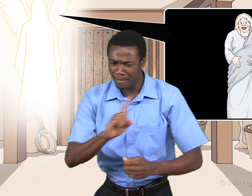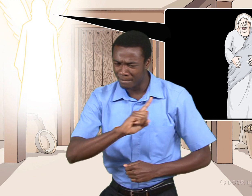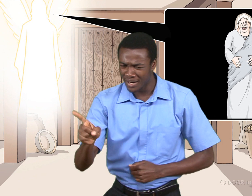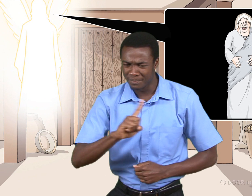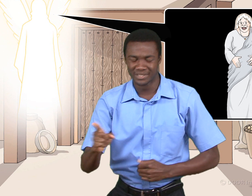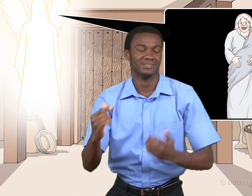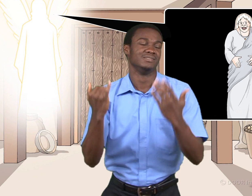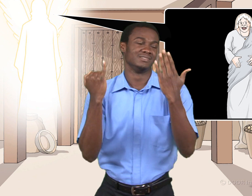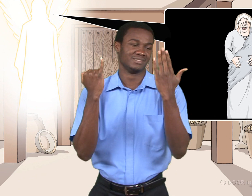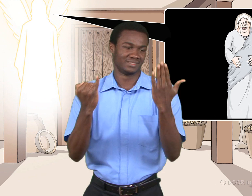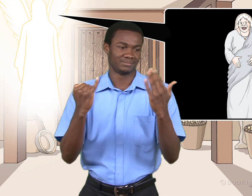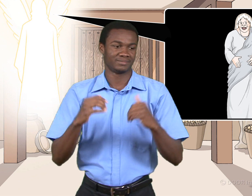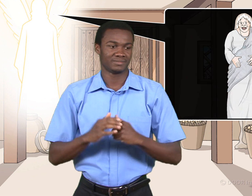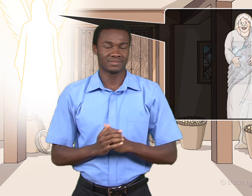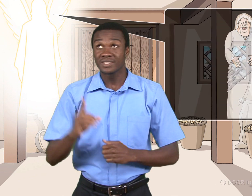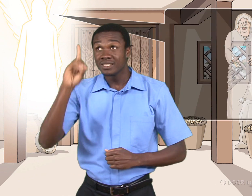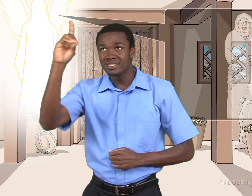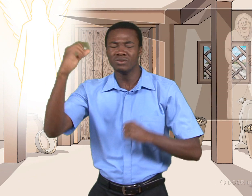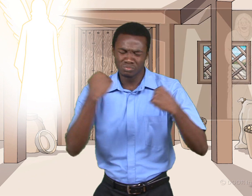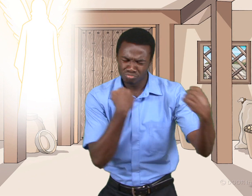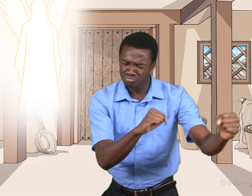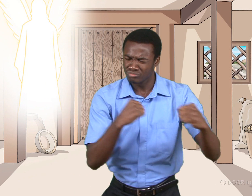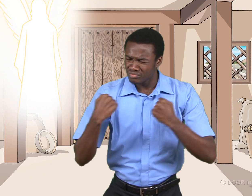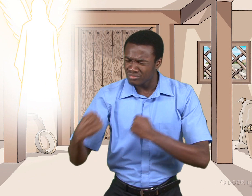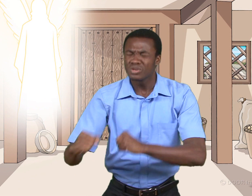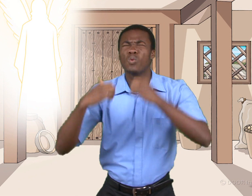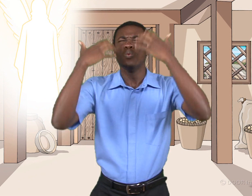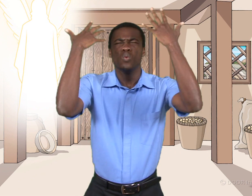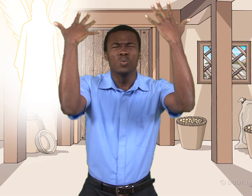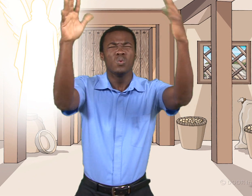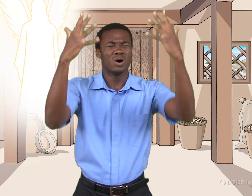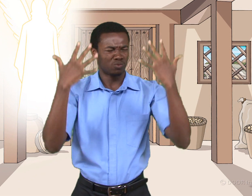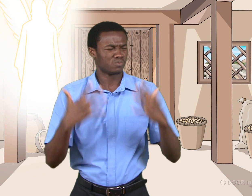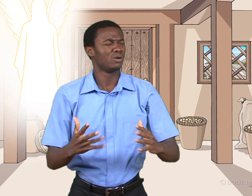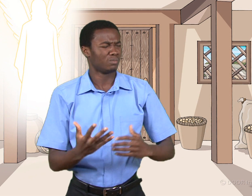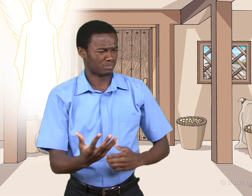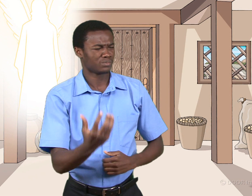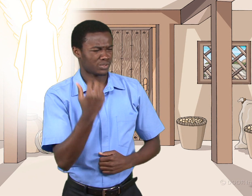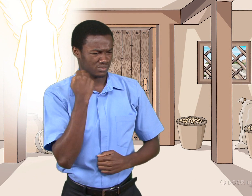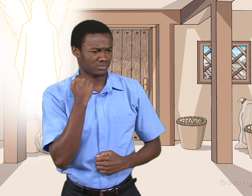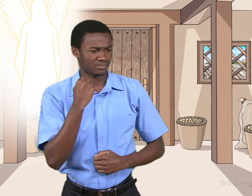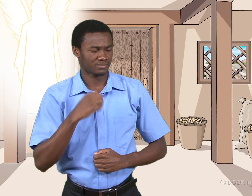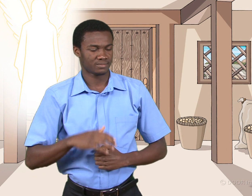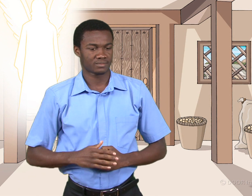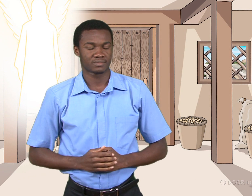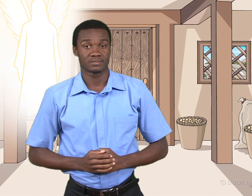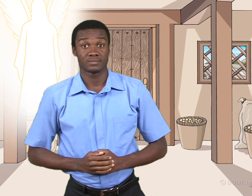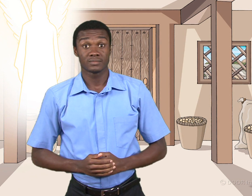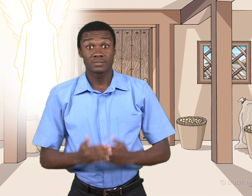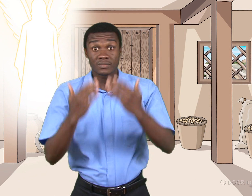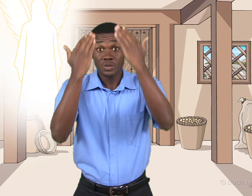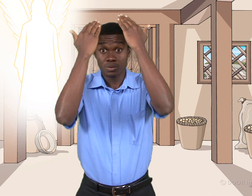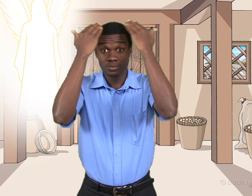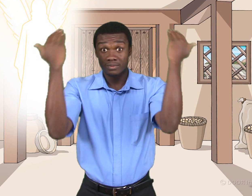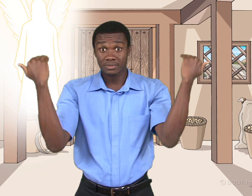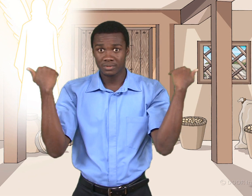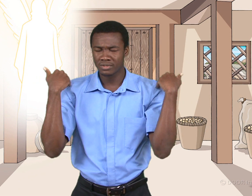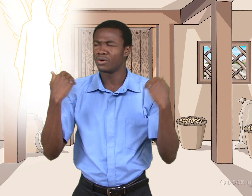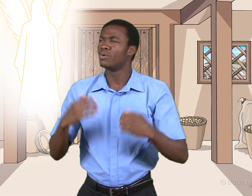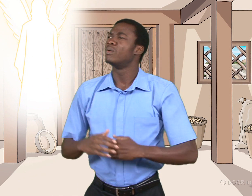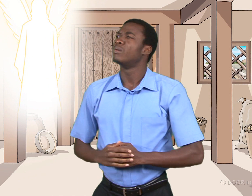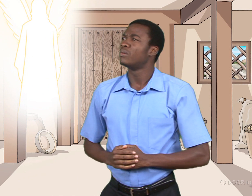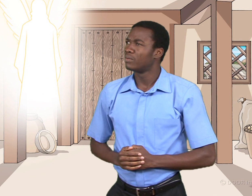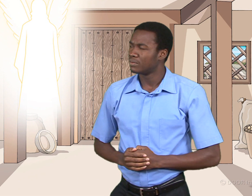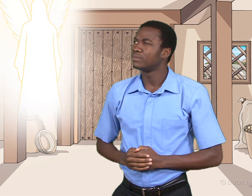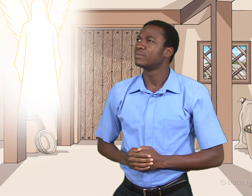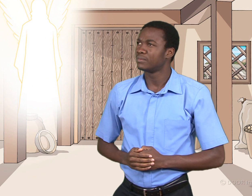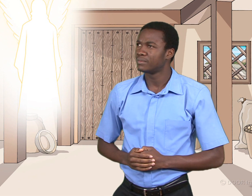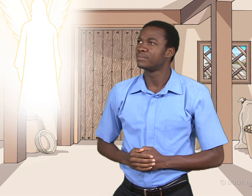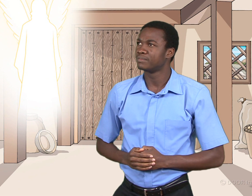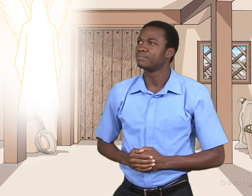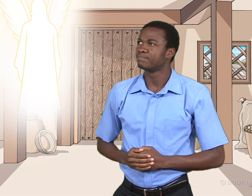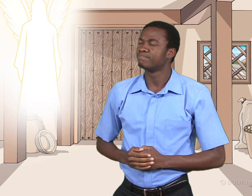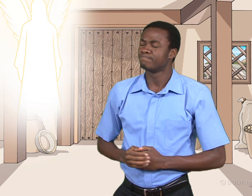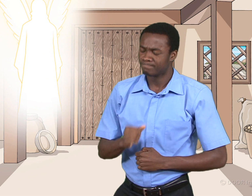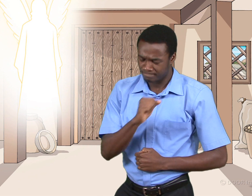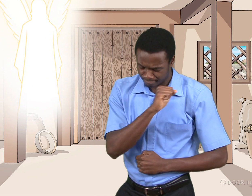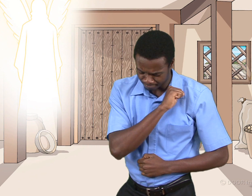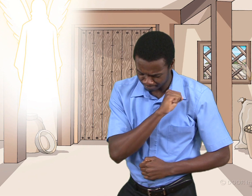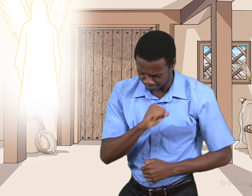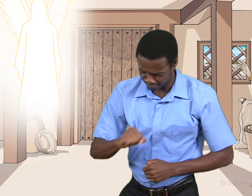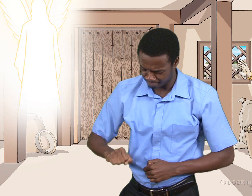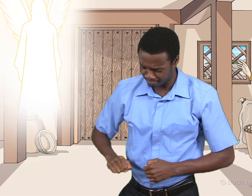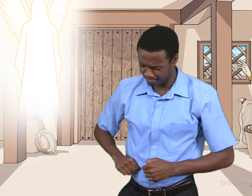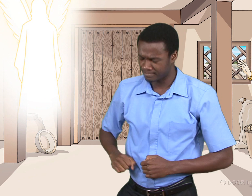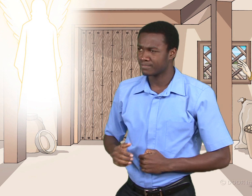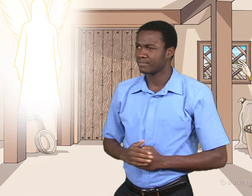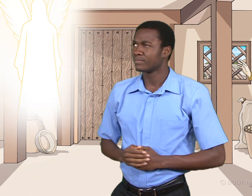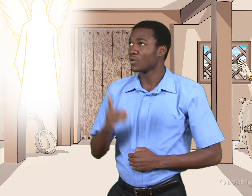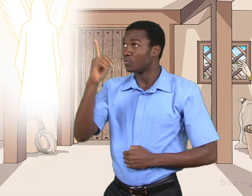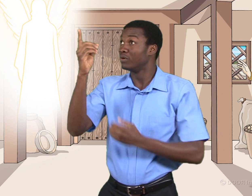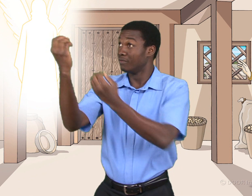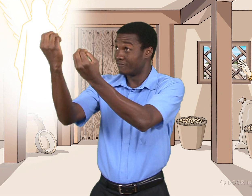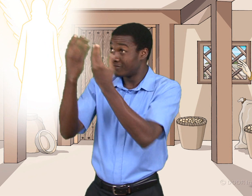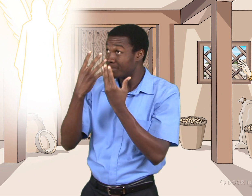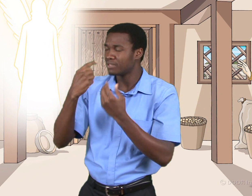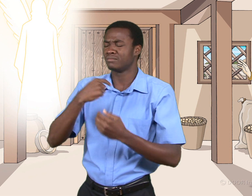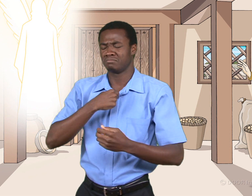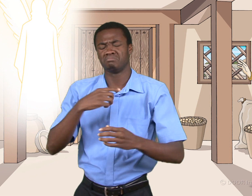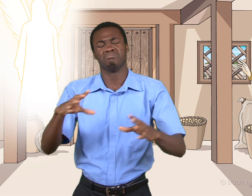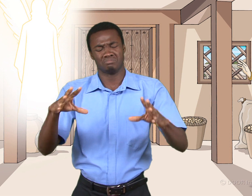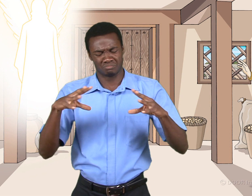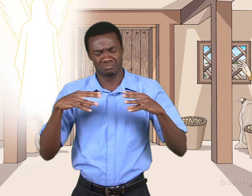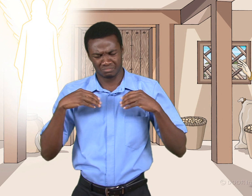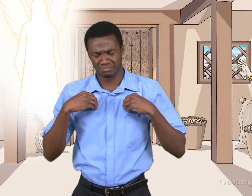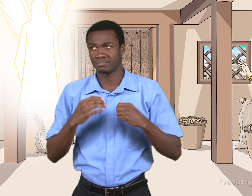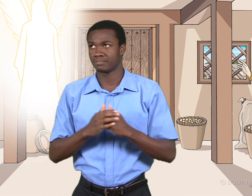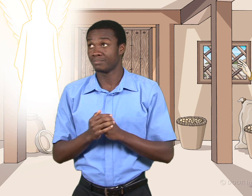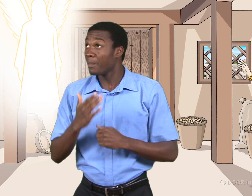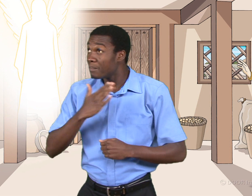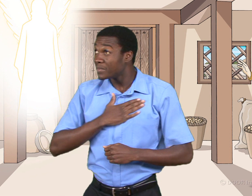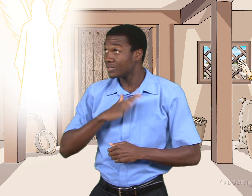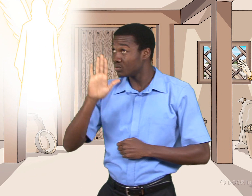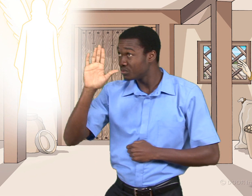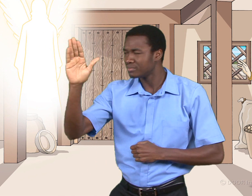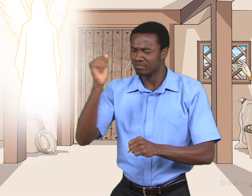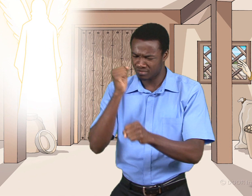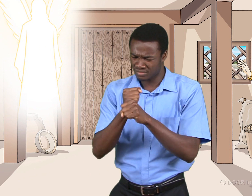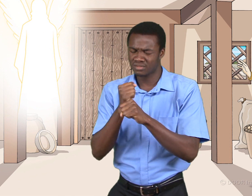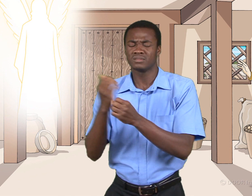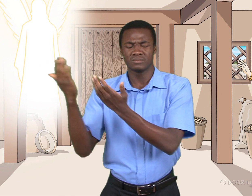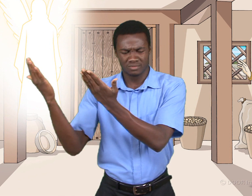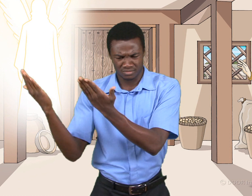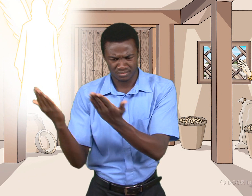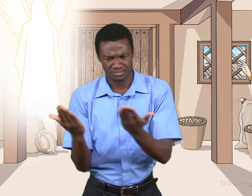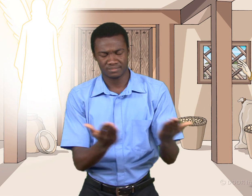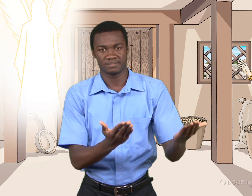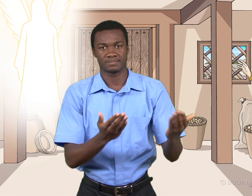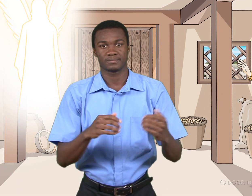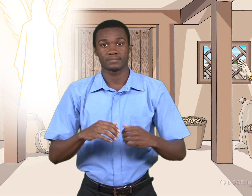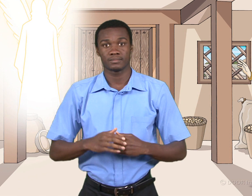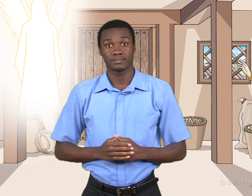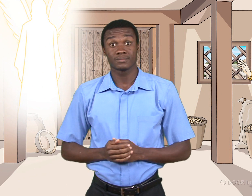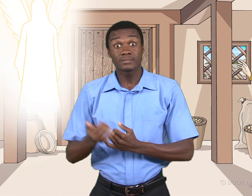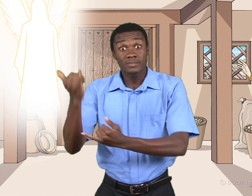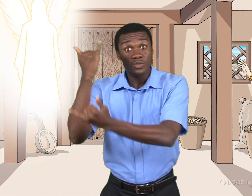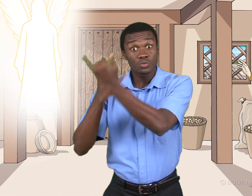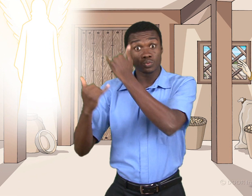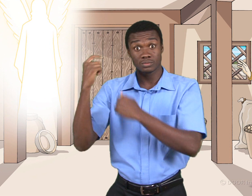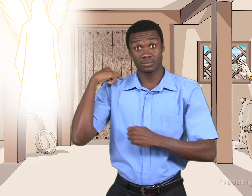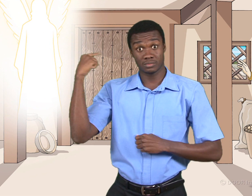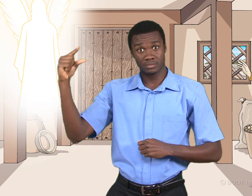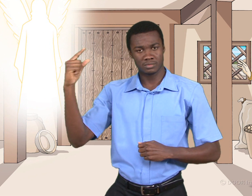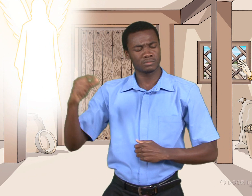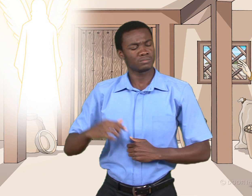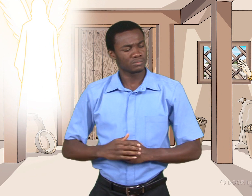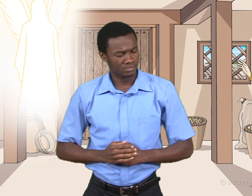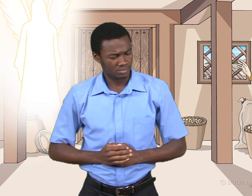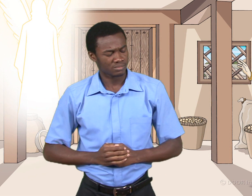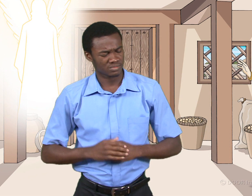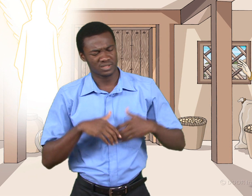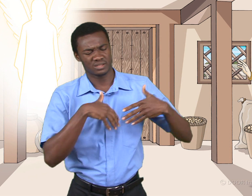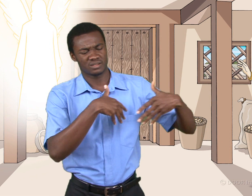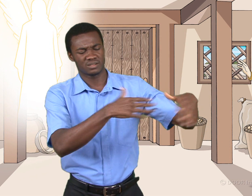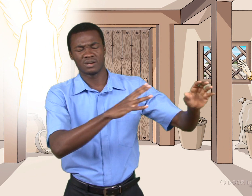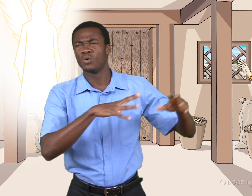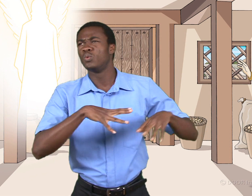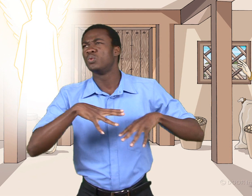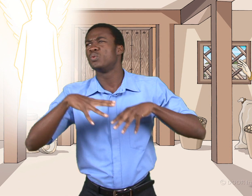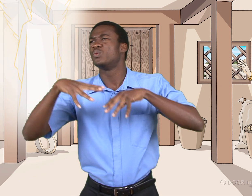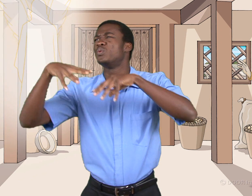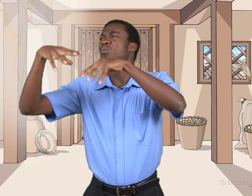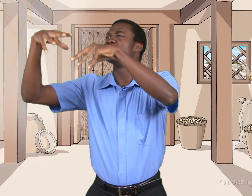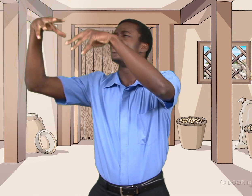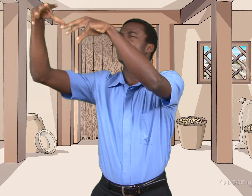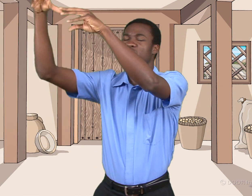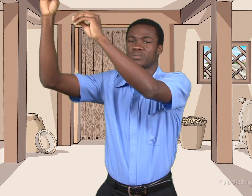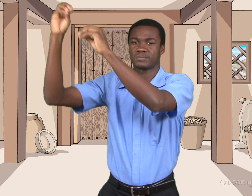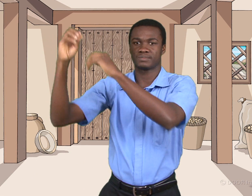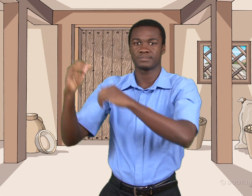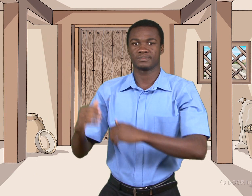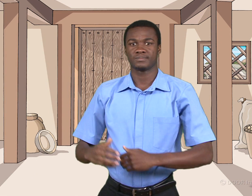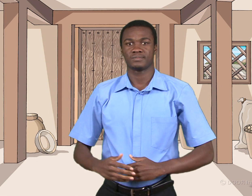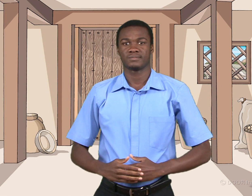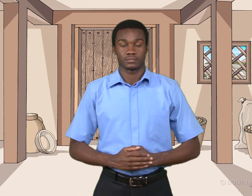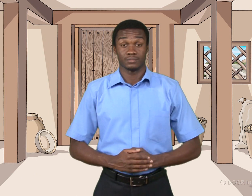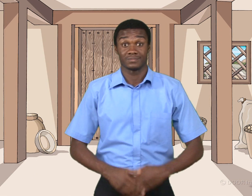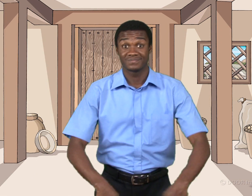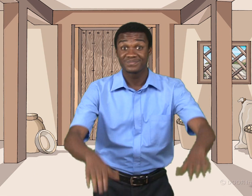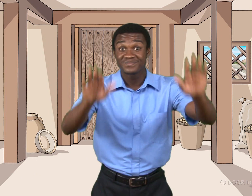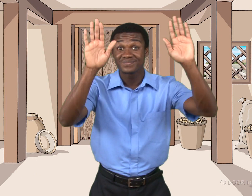For no word from God will ever fail.” “I am the Lord’s servant,” Mary answered. “May it happen to me according to your word.”